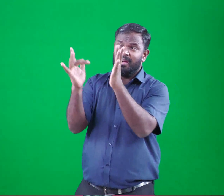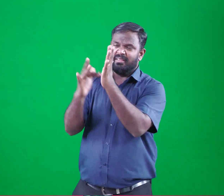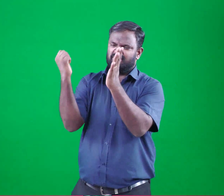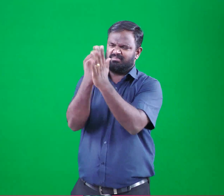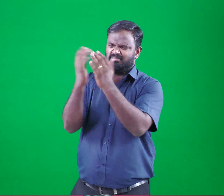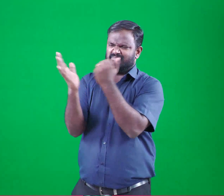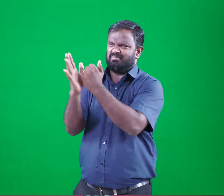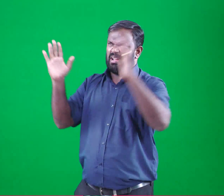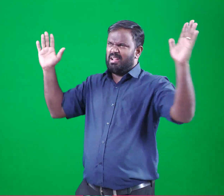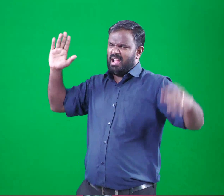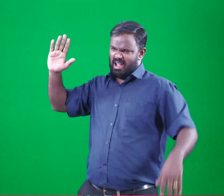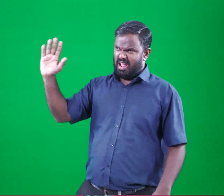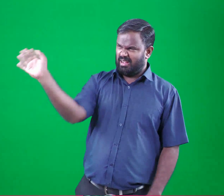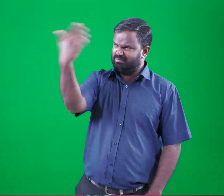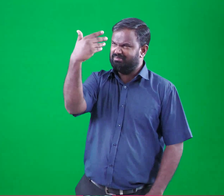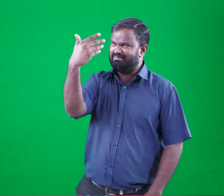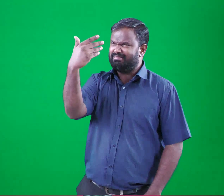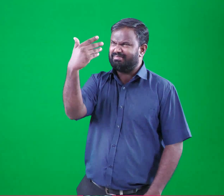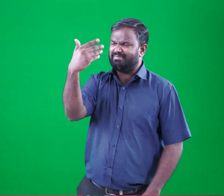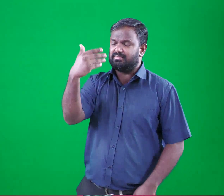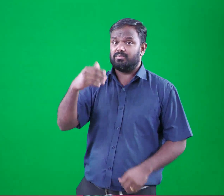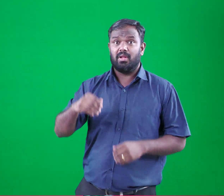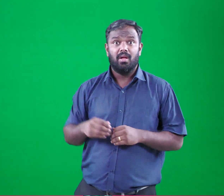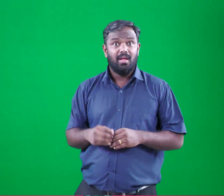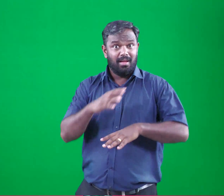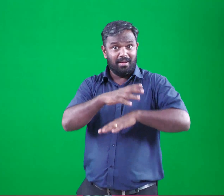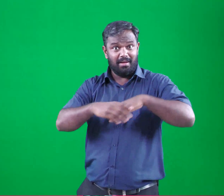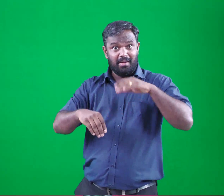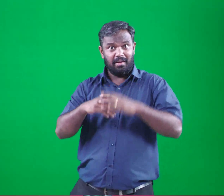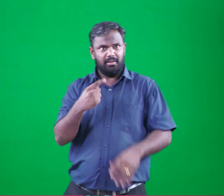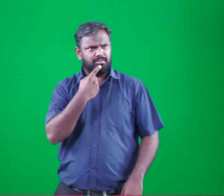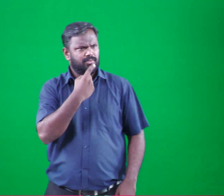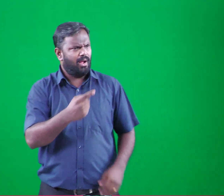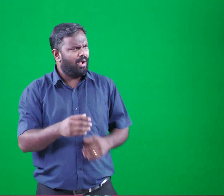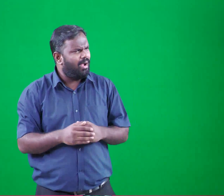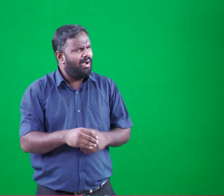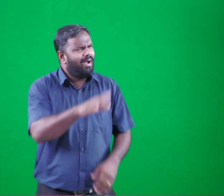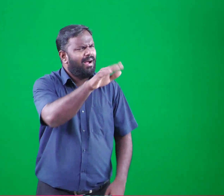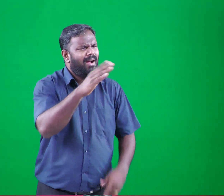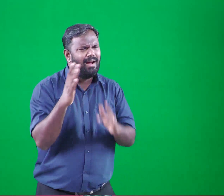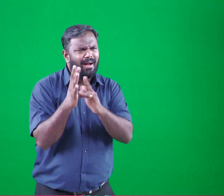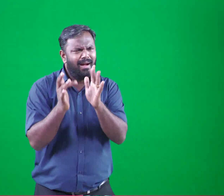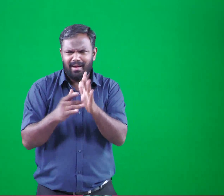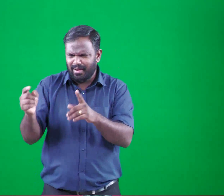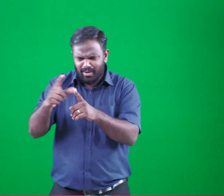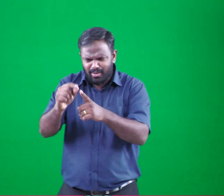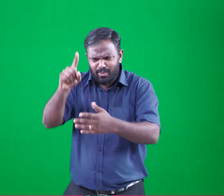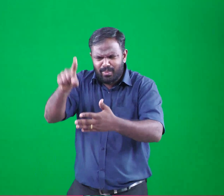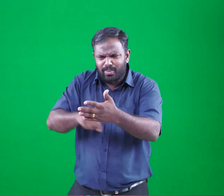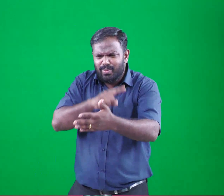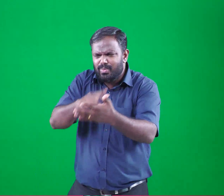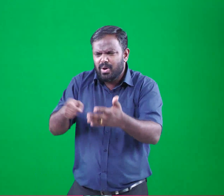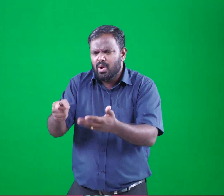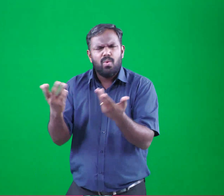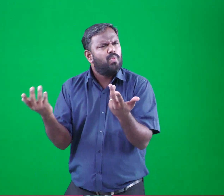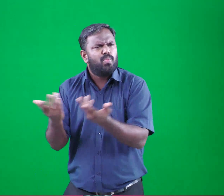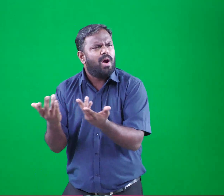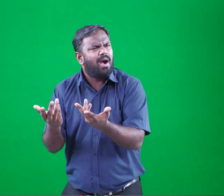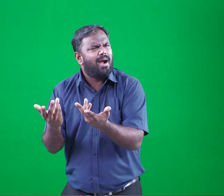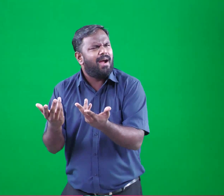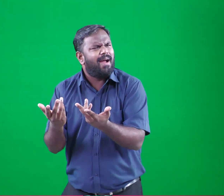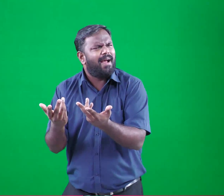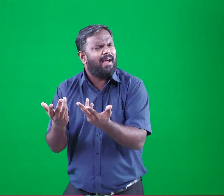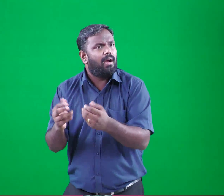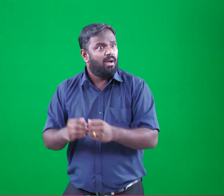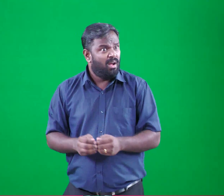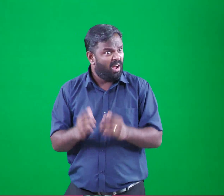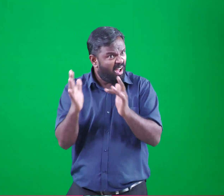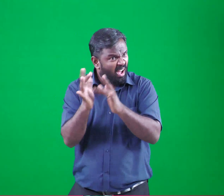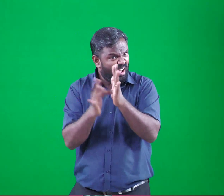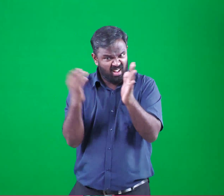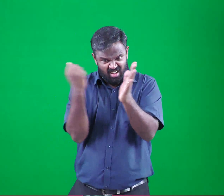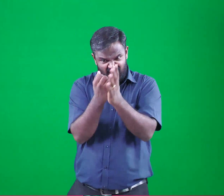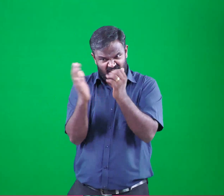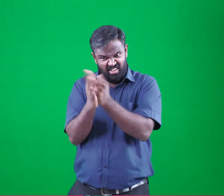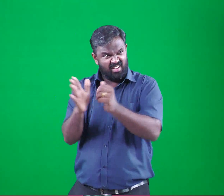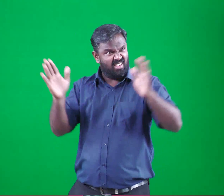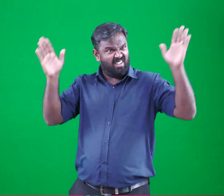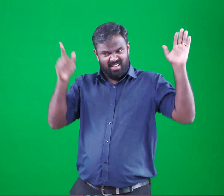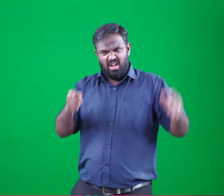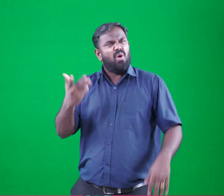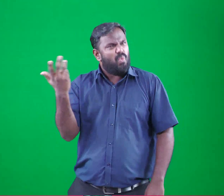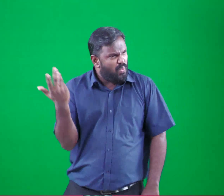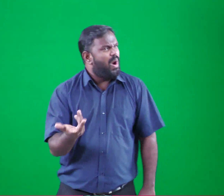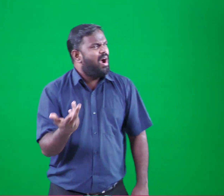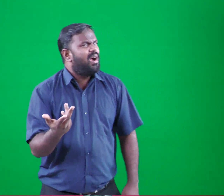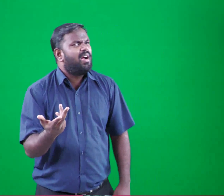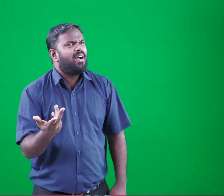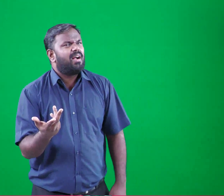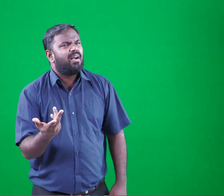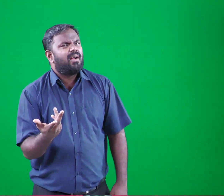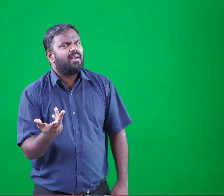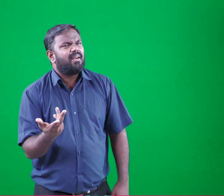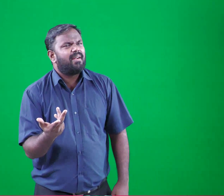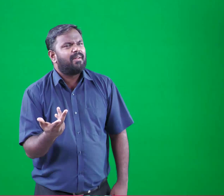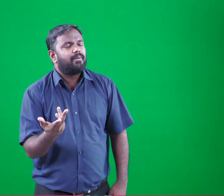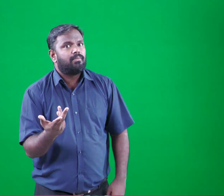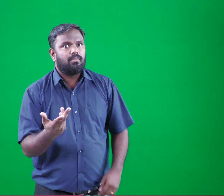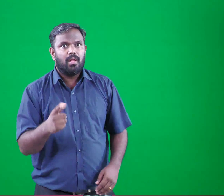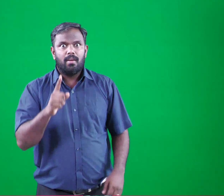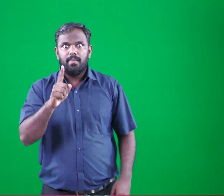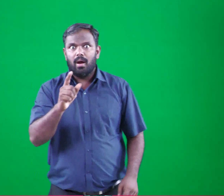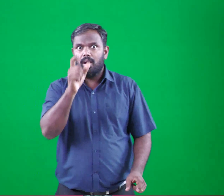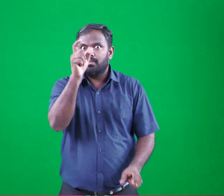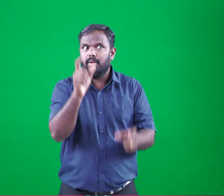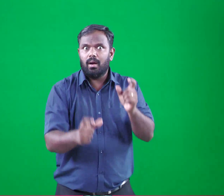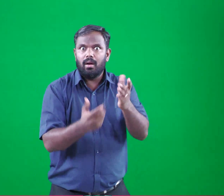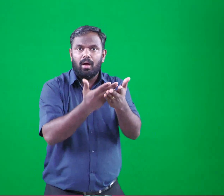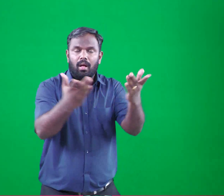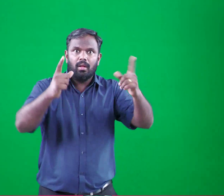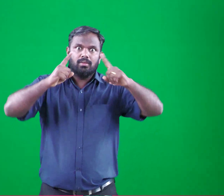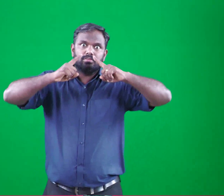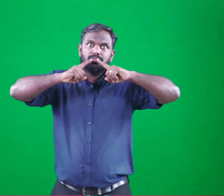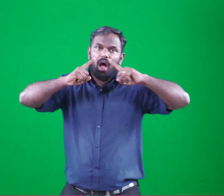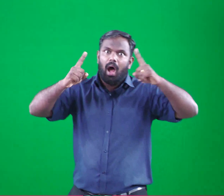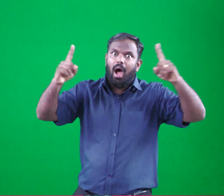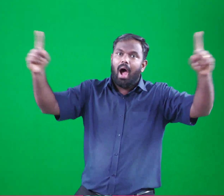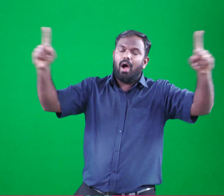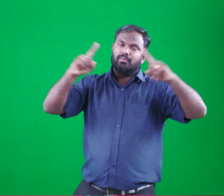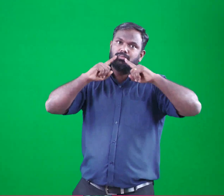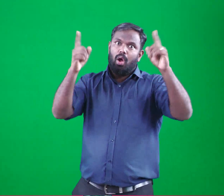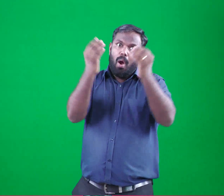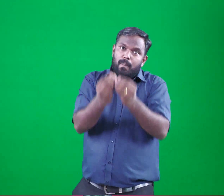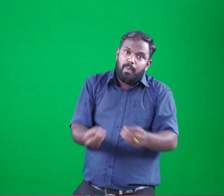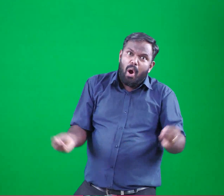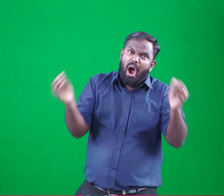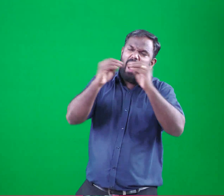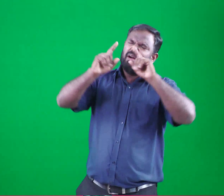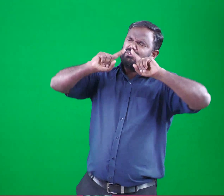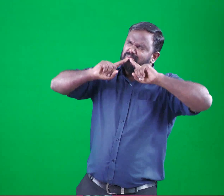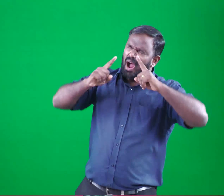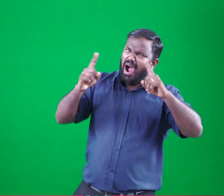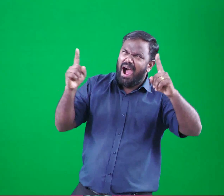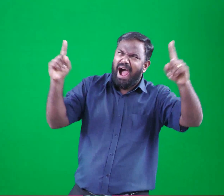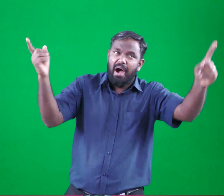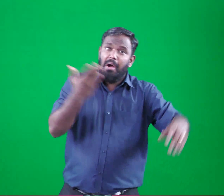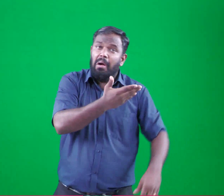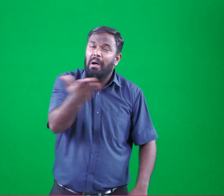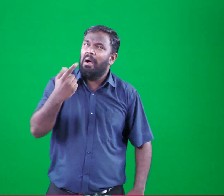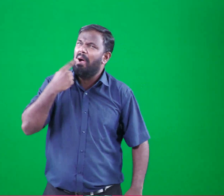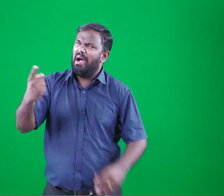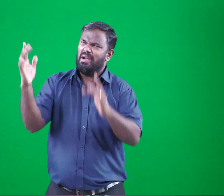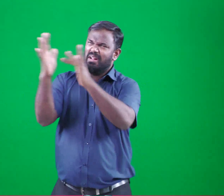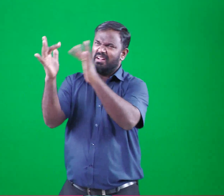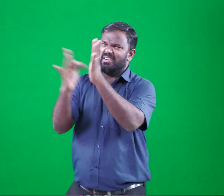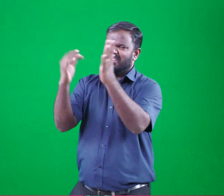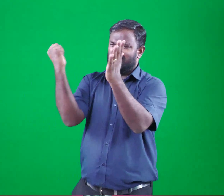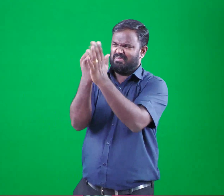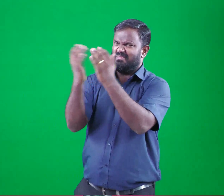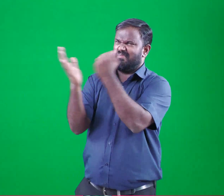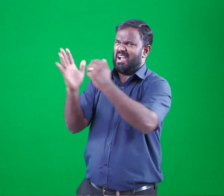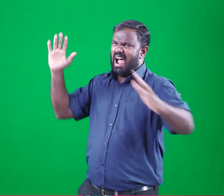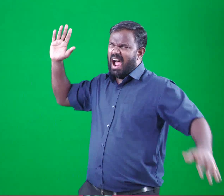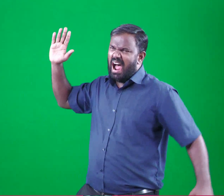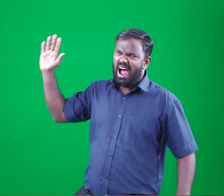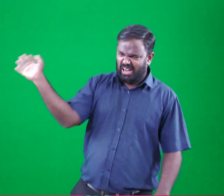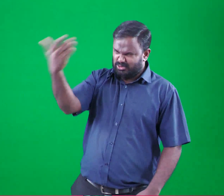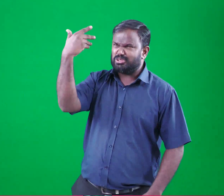And they shouted back, "Crucify Him!" "Why?" asked Pilate. " What evil has He done?"